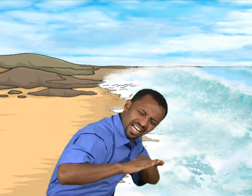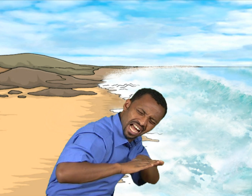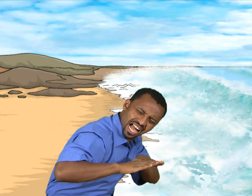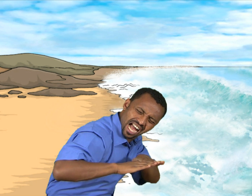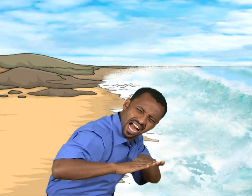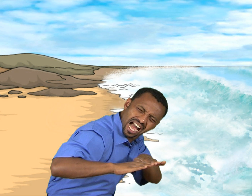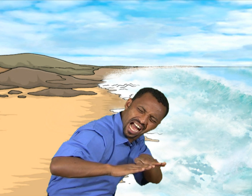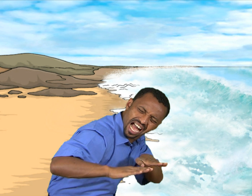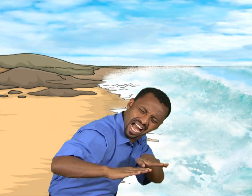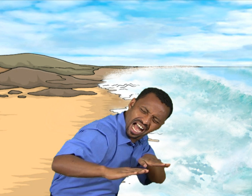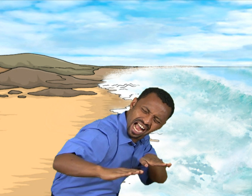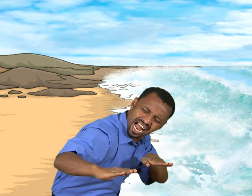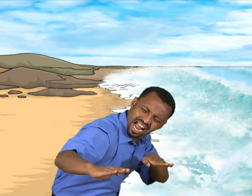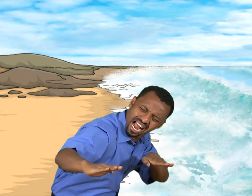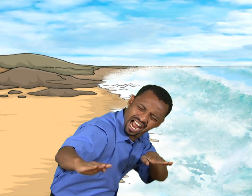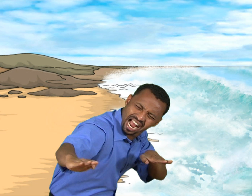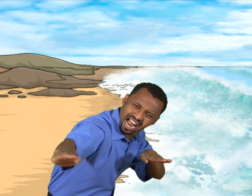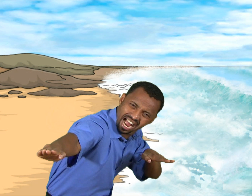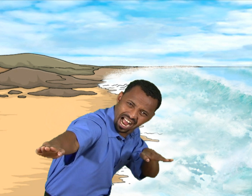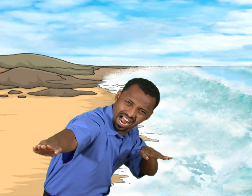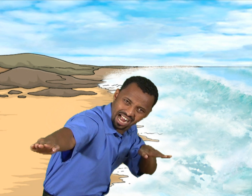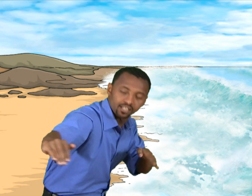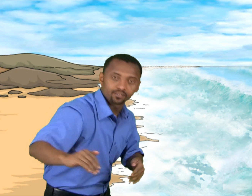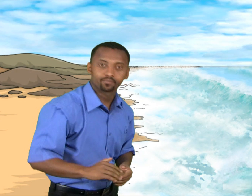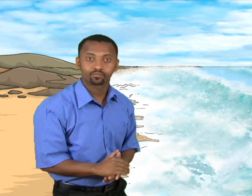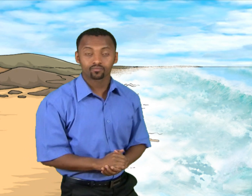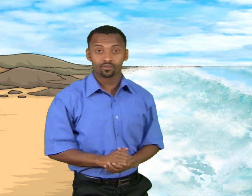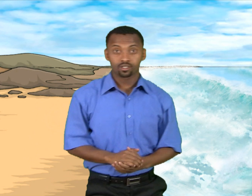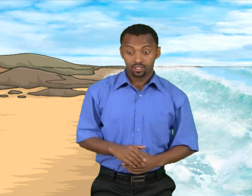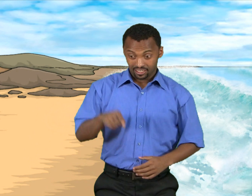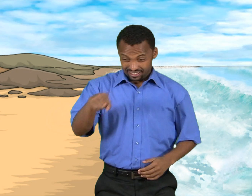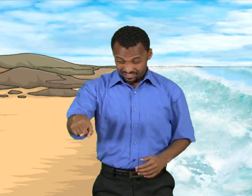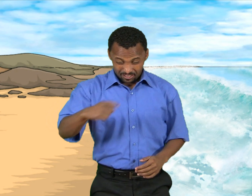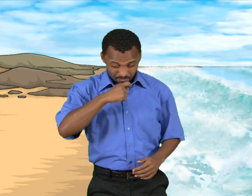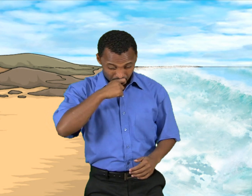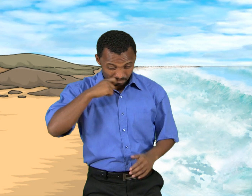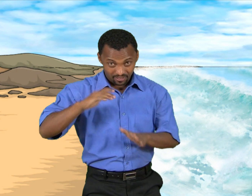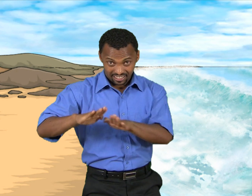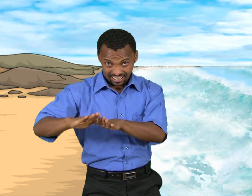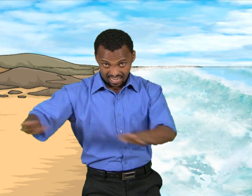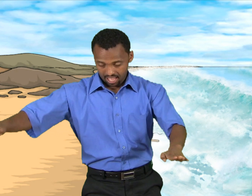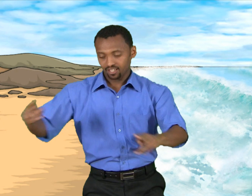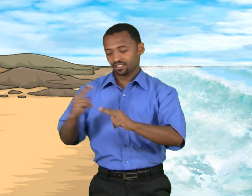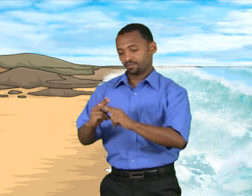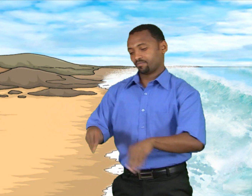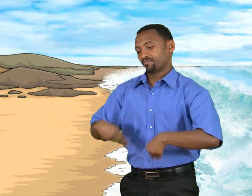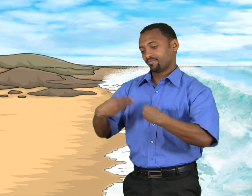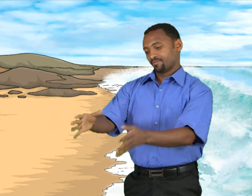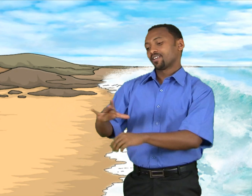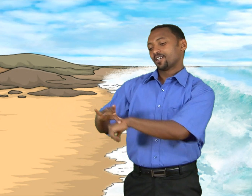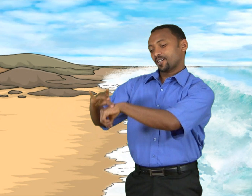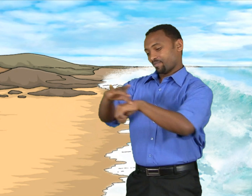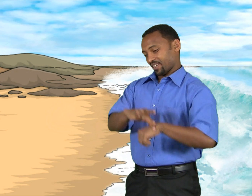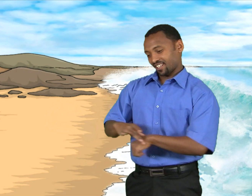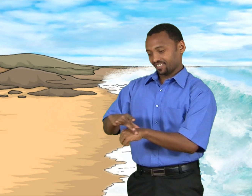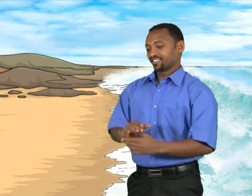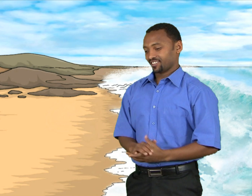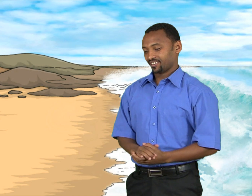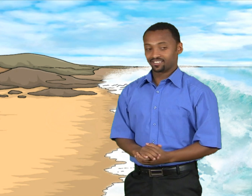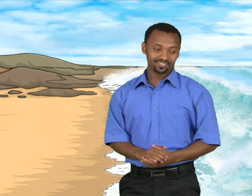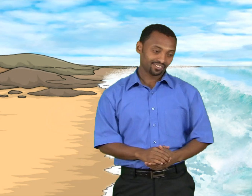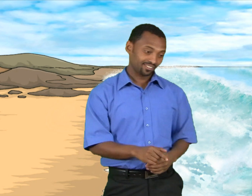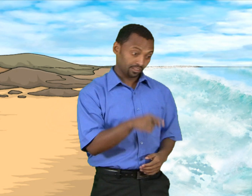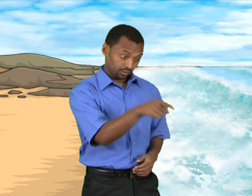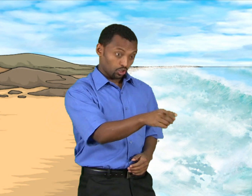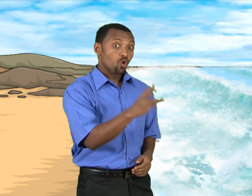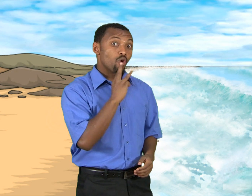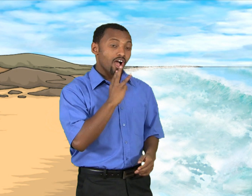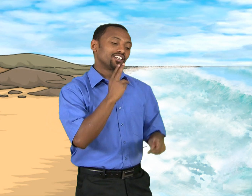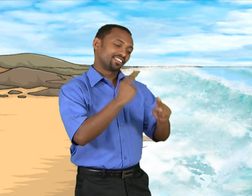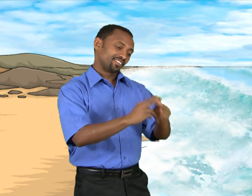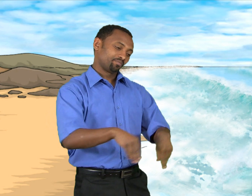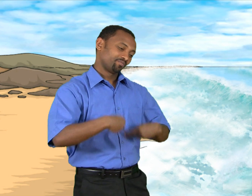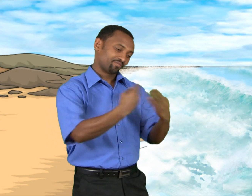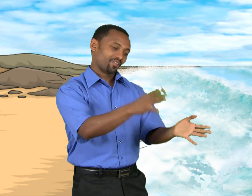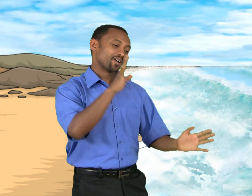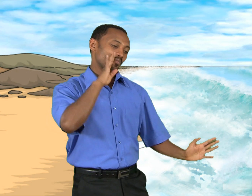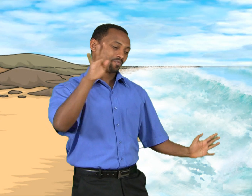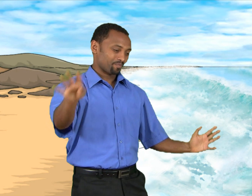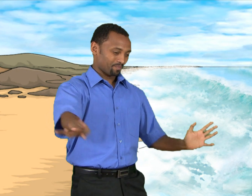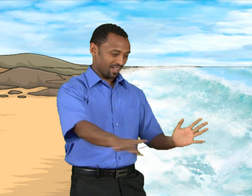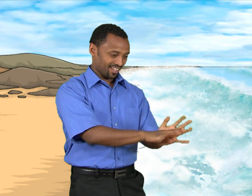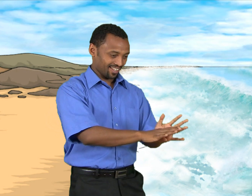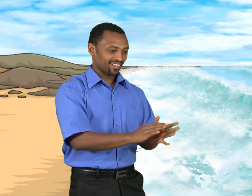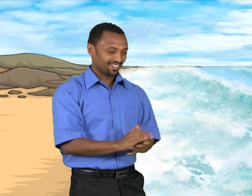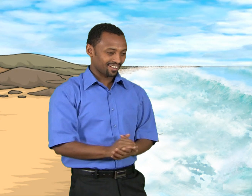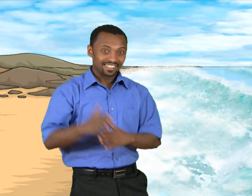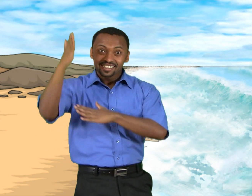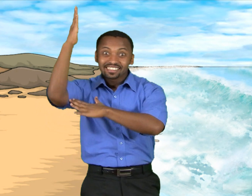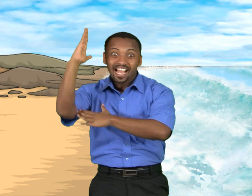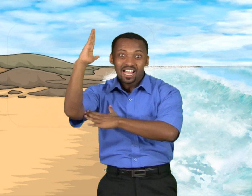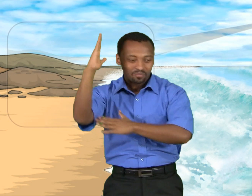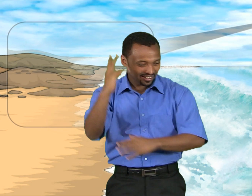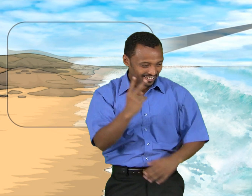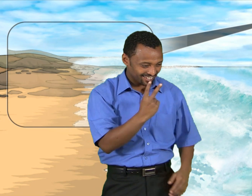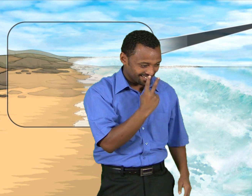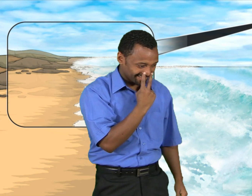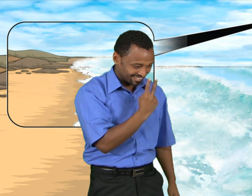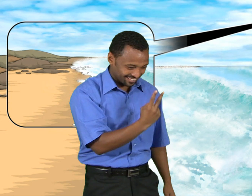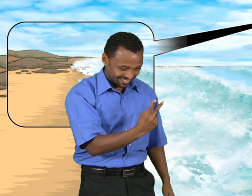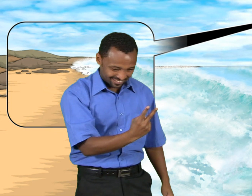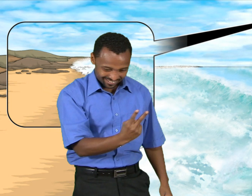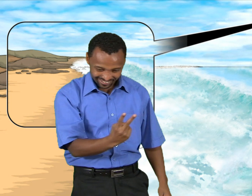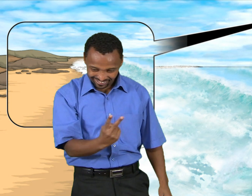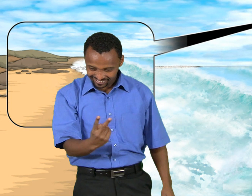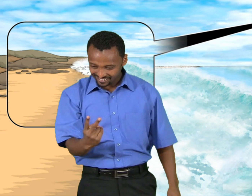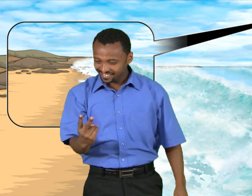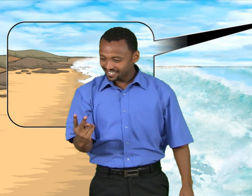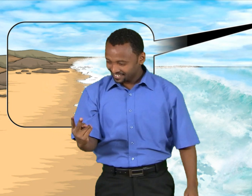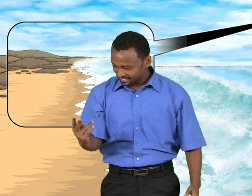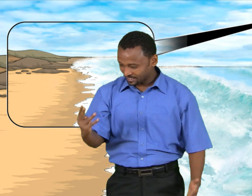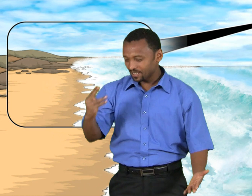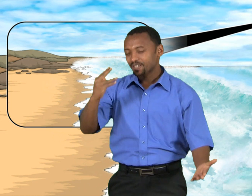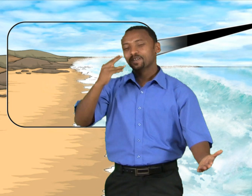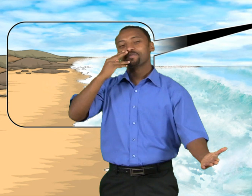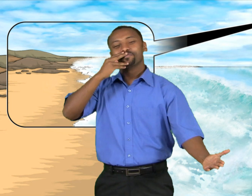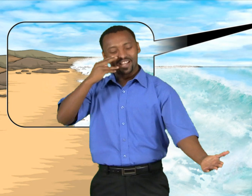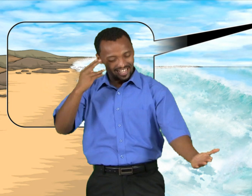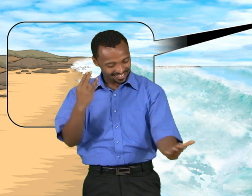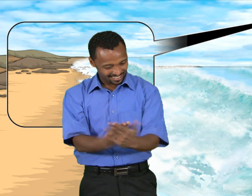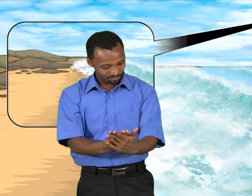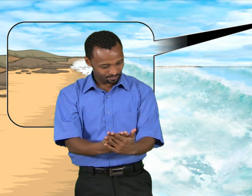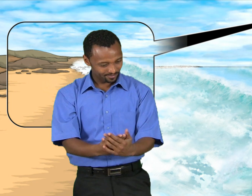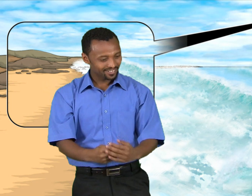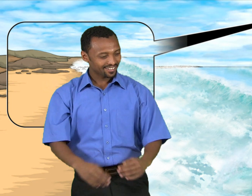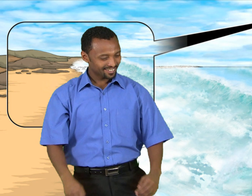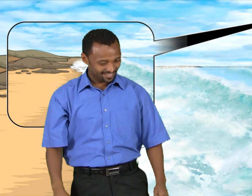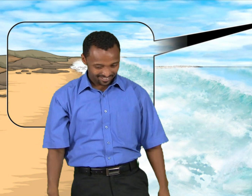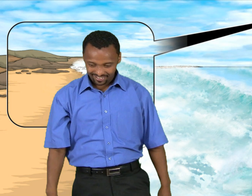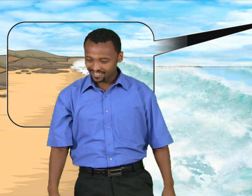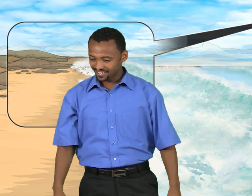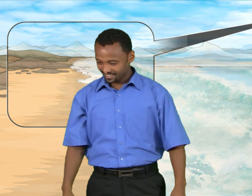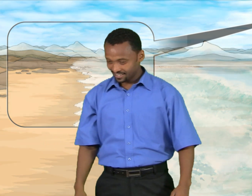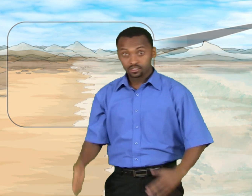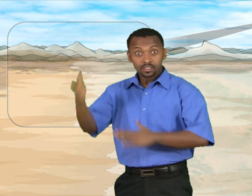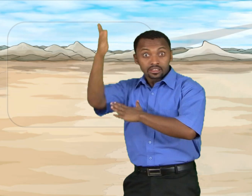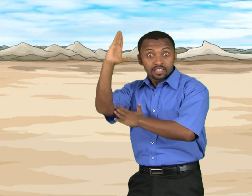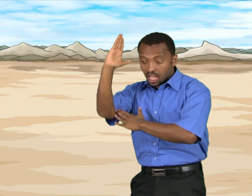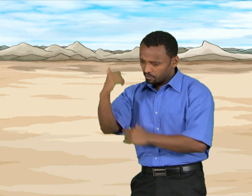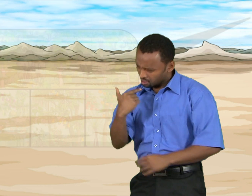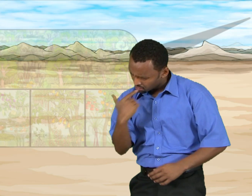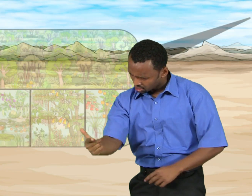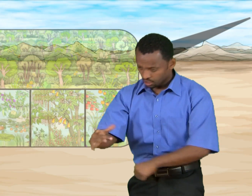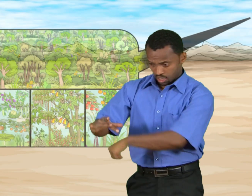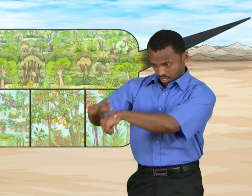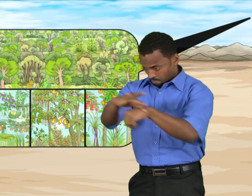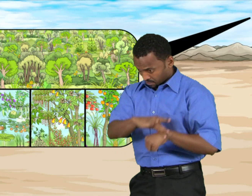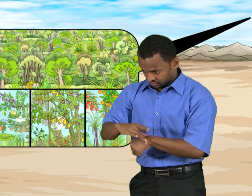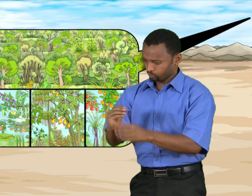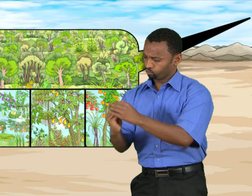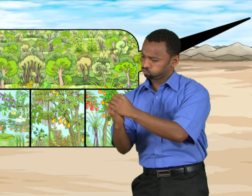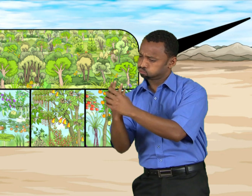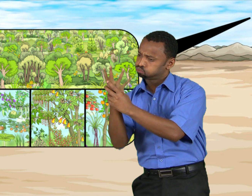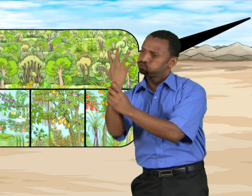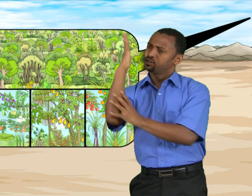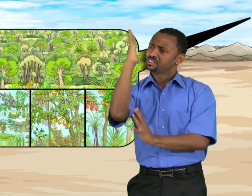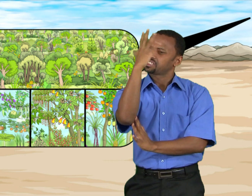God called the dry land “earth,” and the gathering of waters He called “seas.” And God saw that it was good.